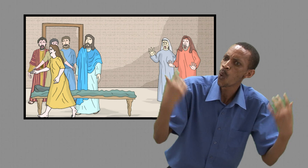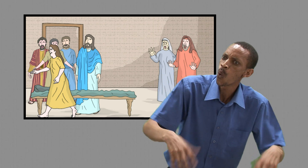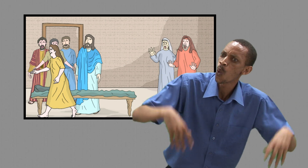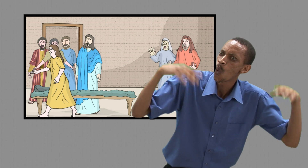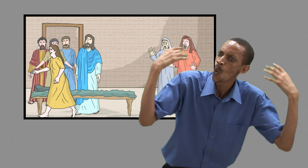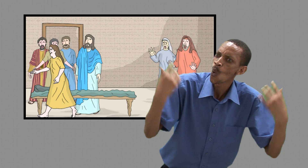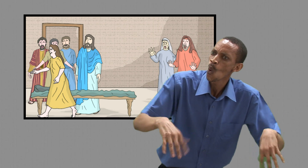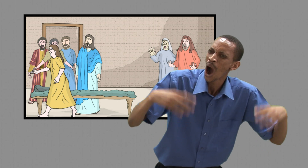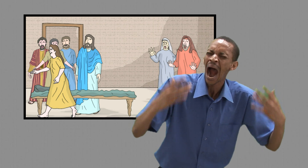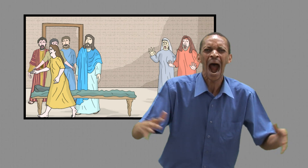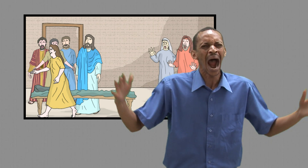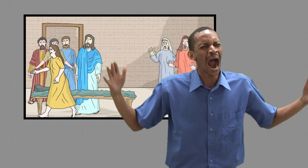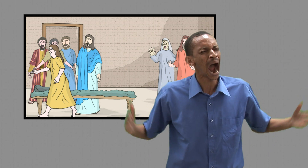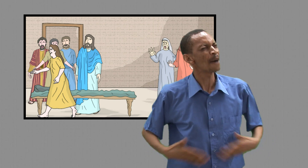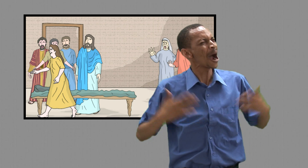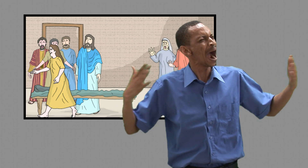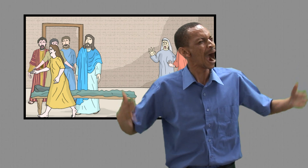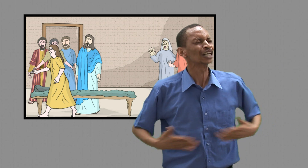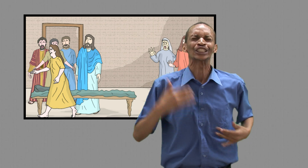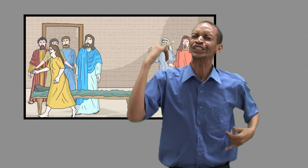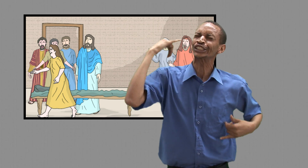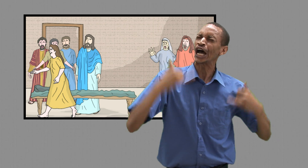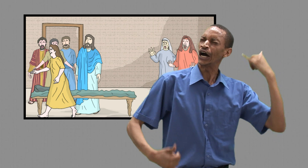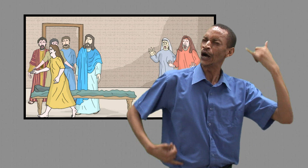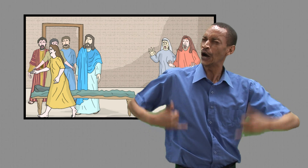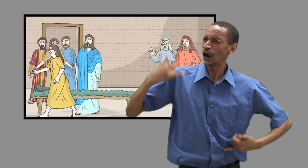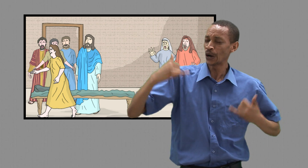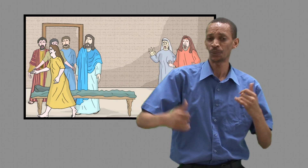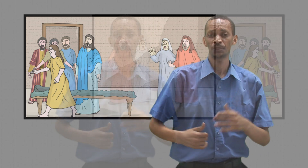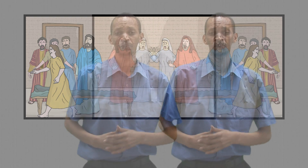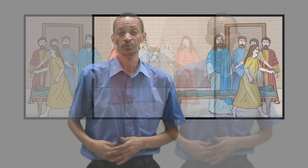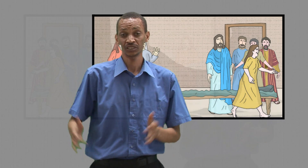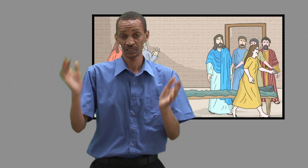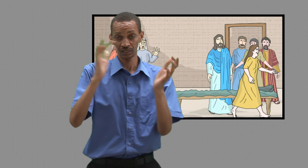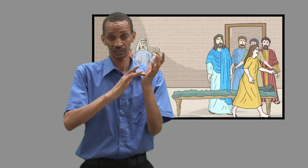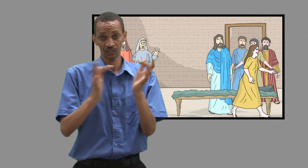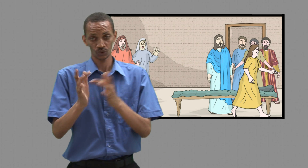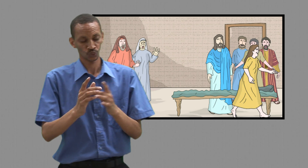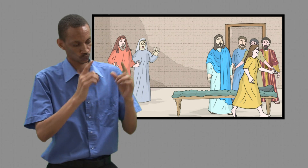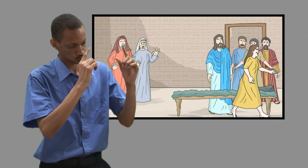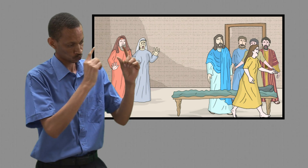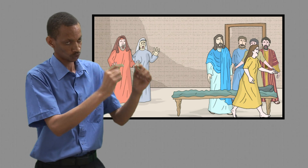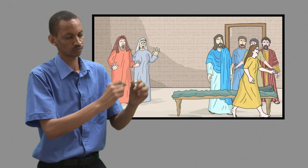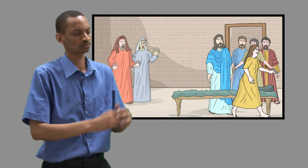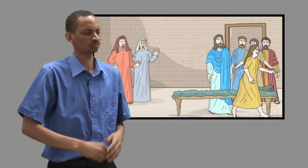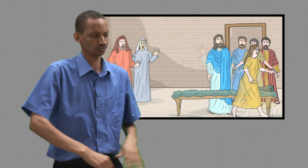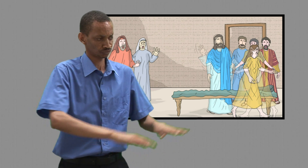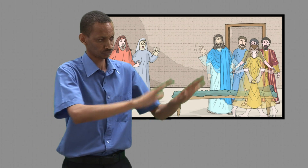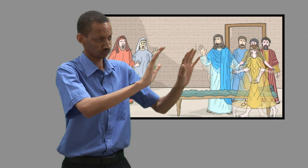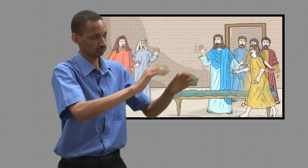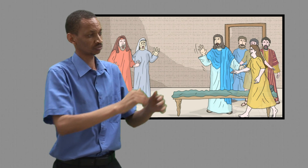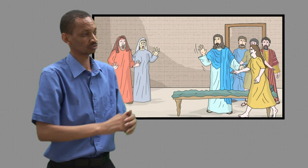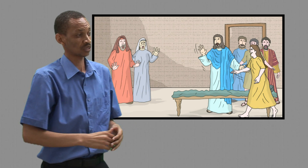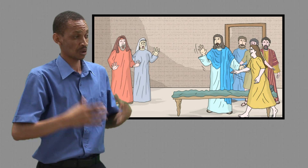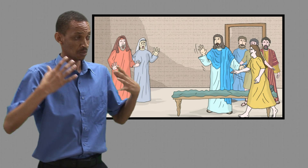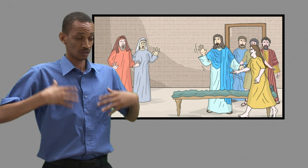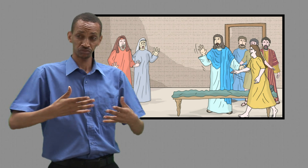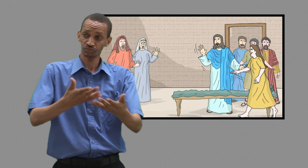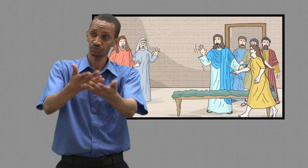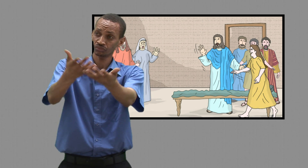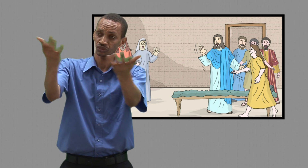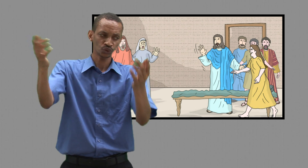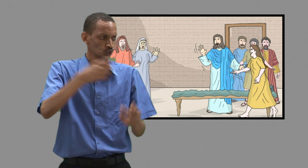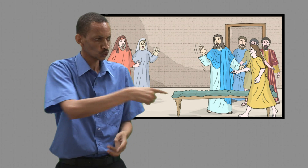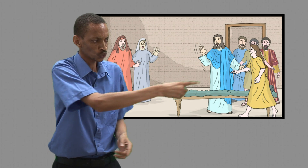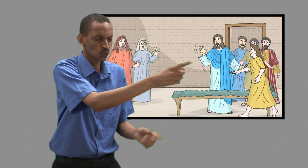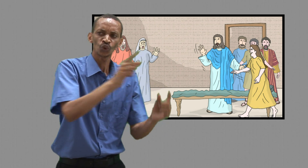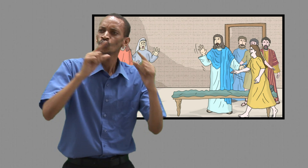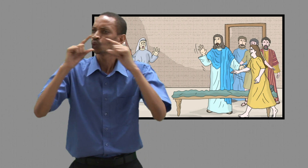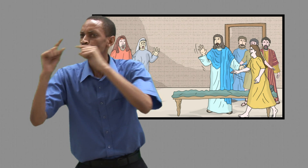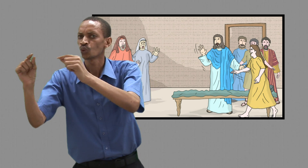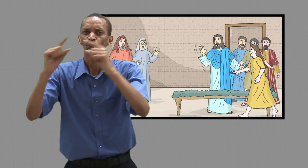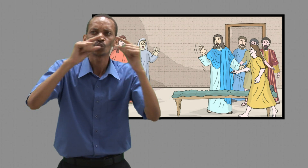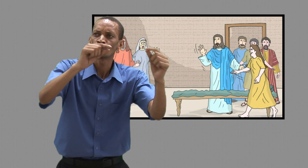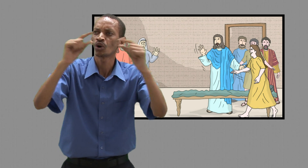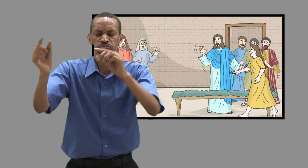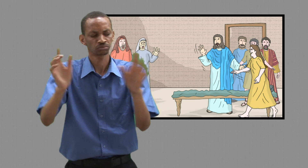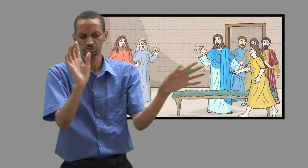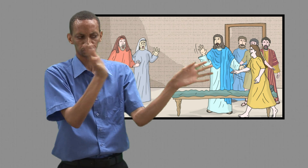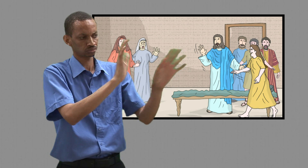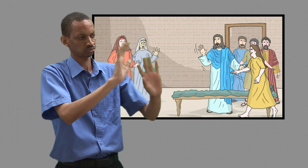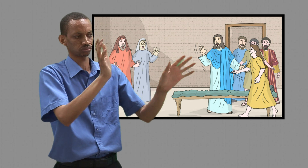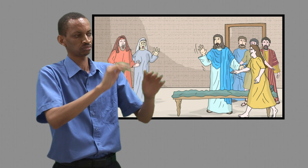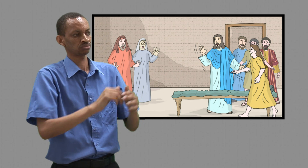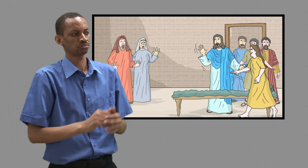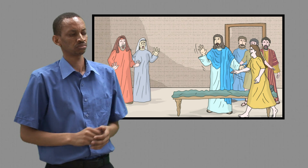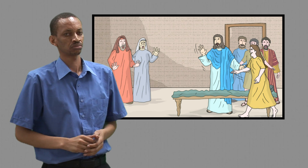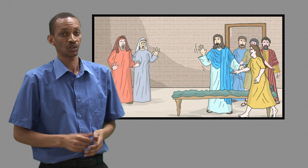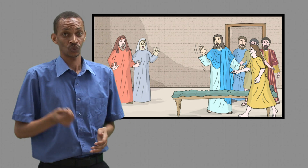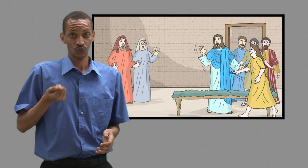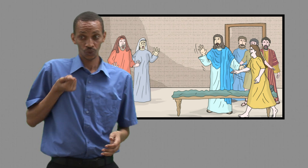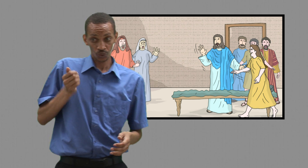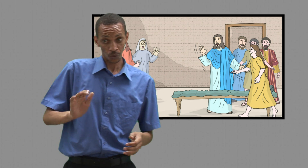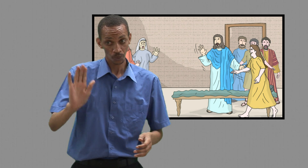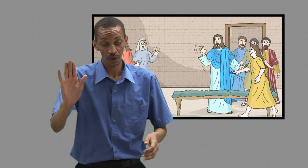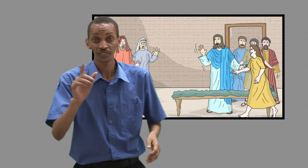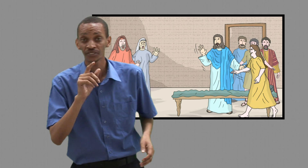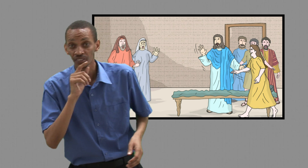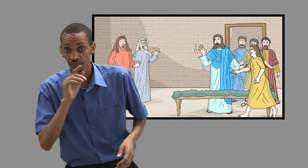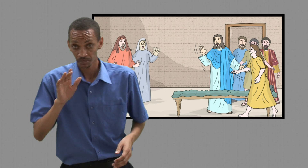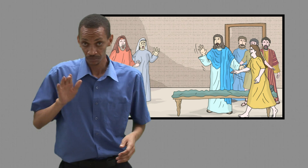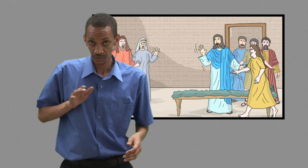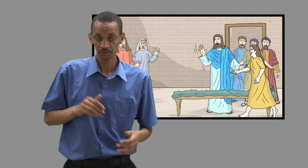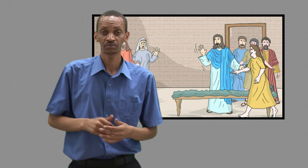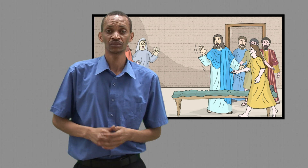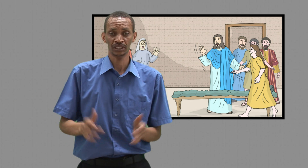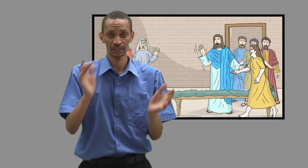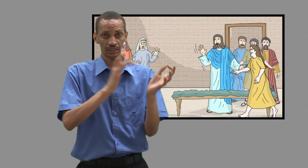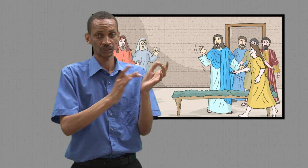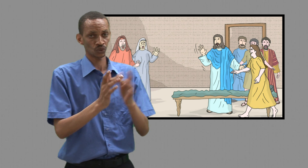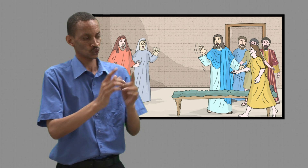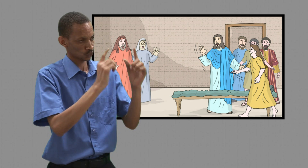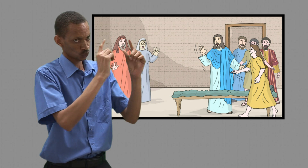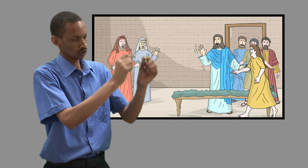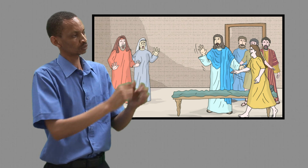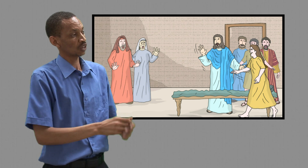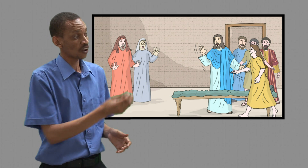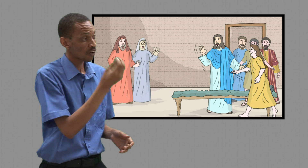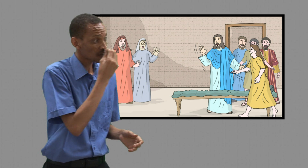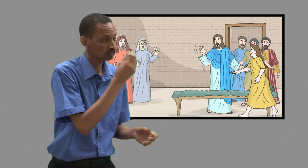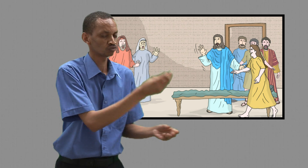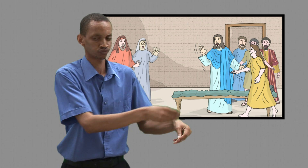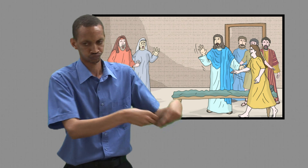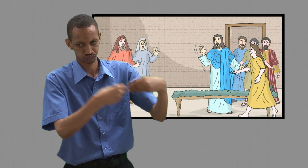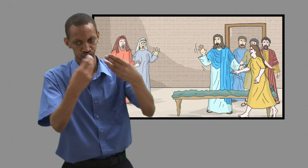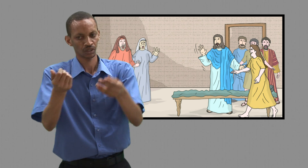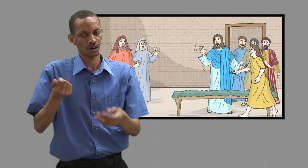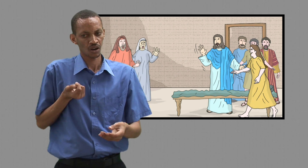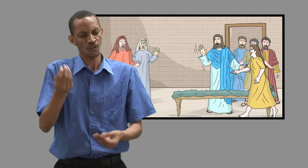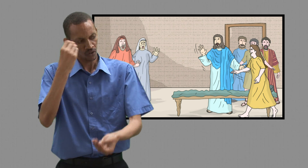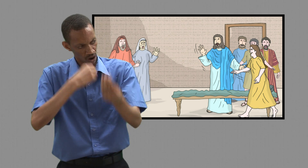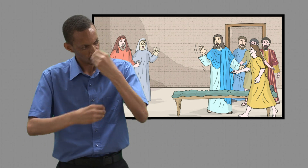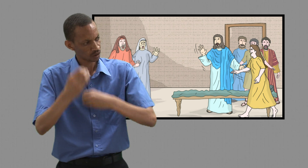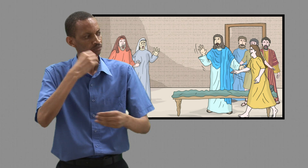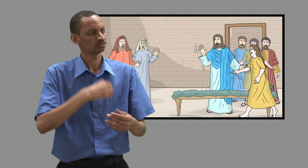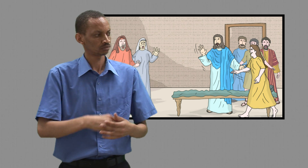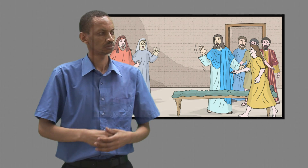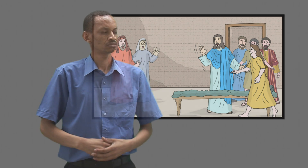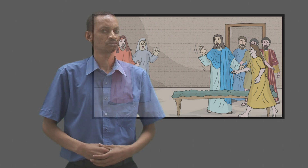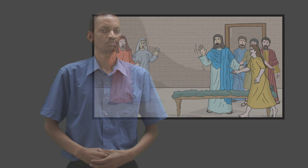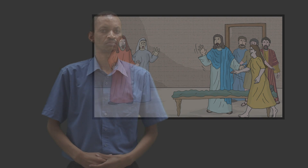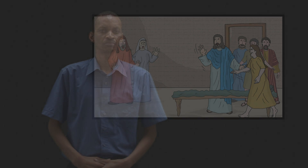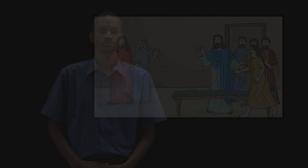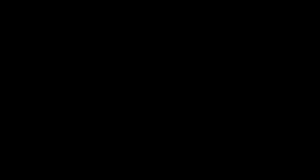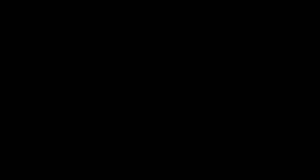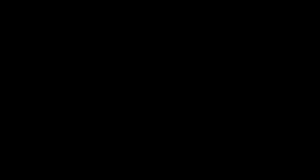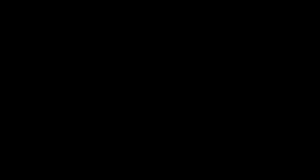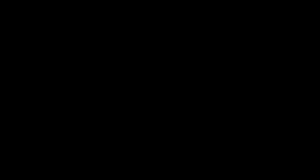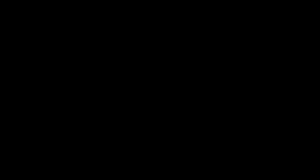Then Jesus gave strict orders that no one should know about this, and He told them to give her something to eat.